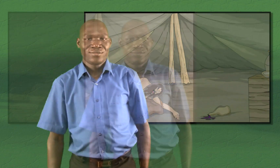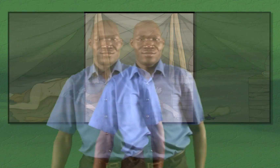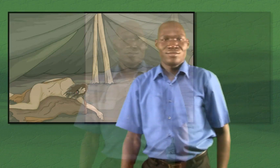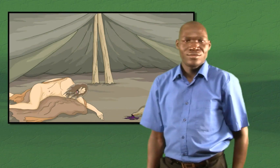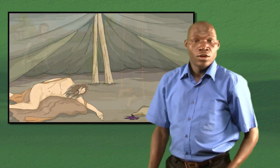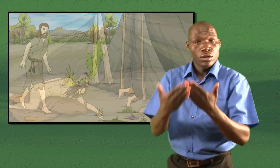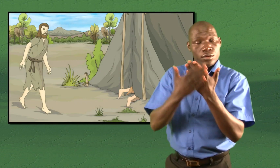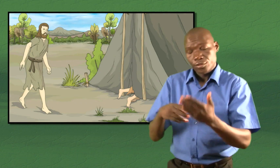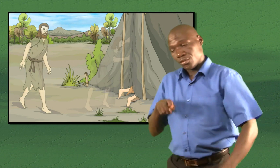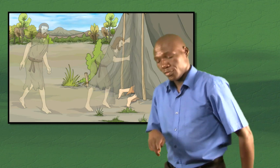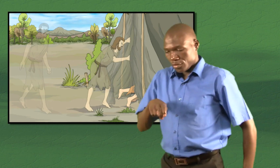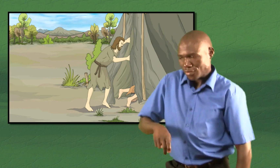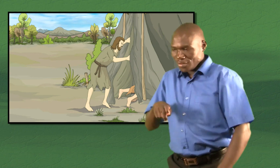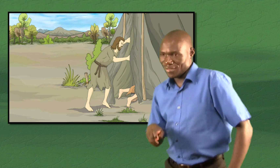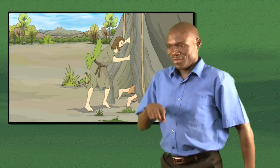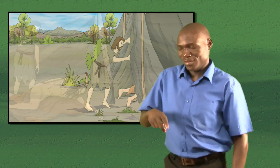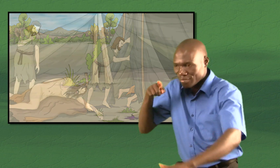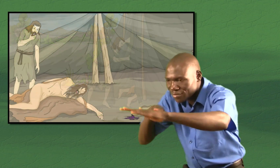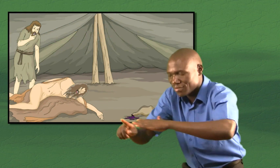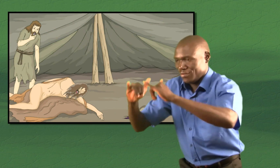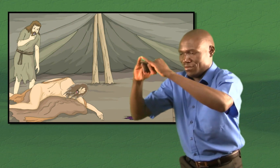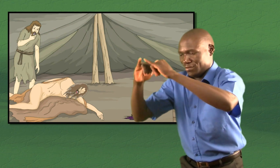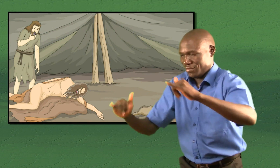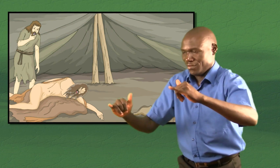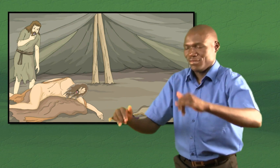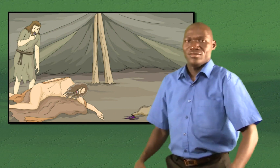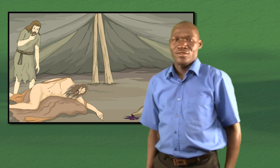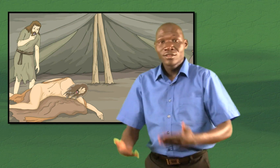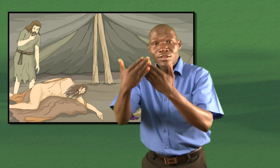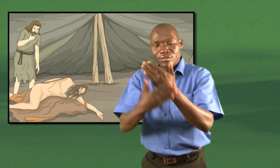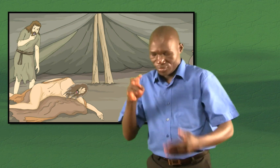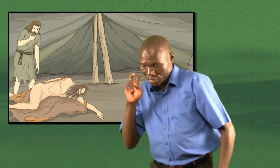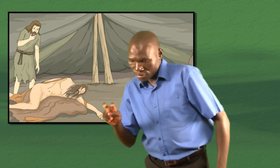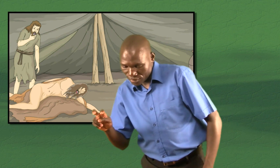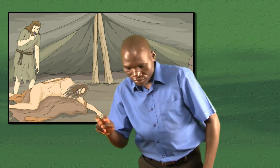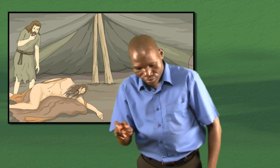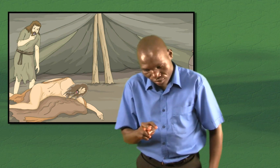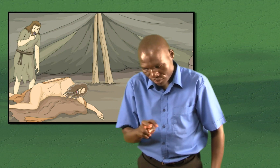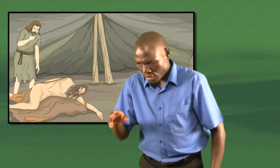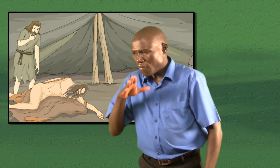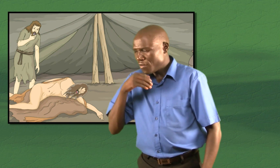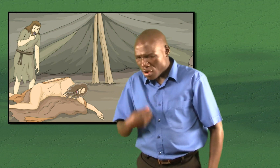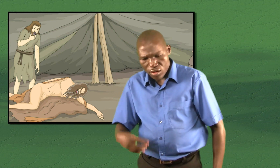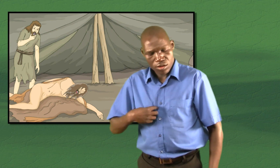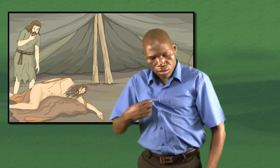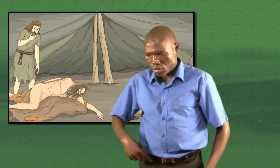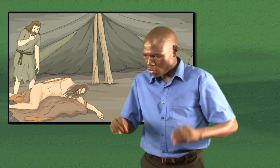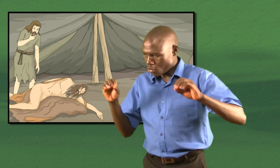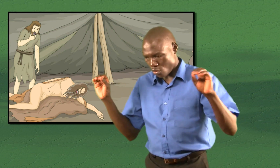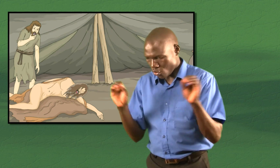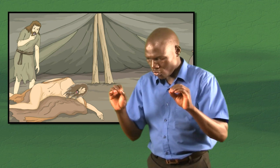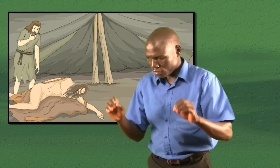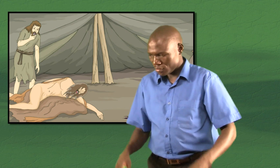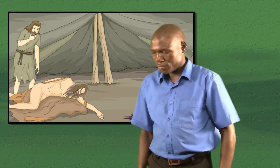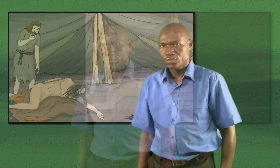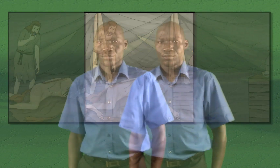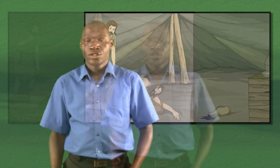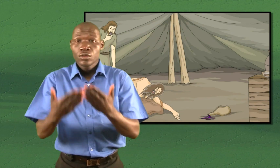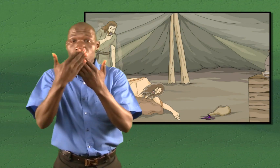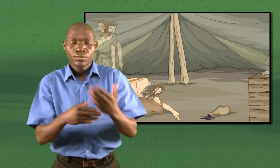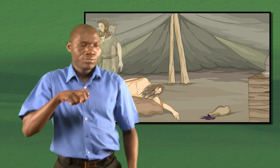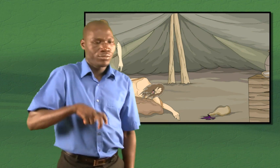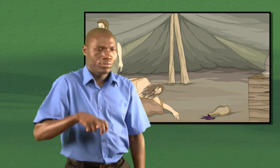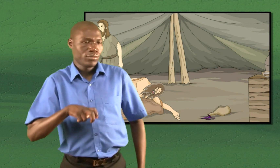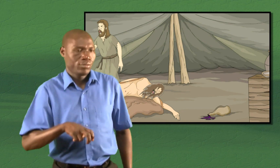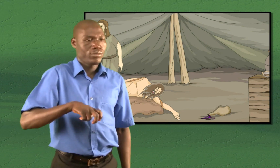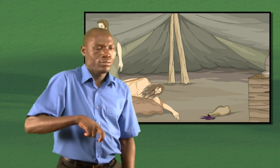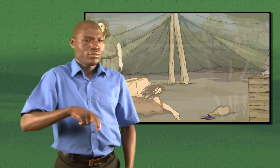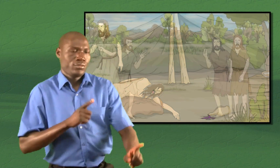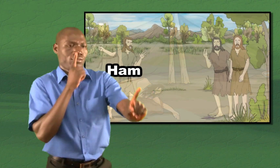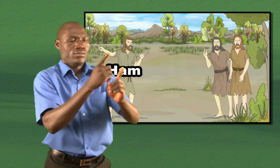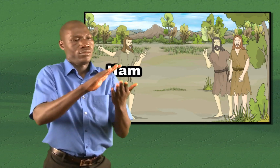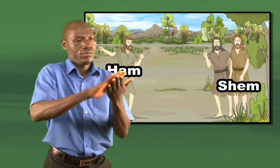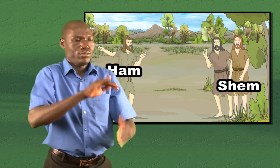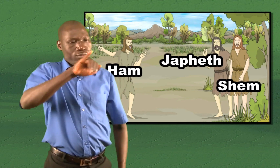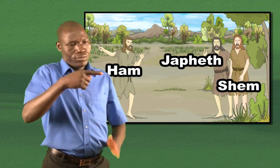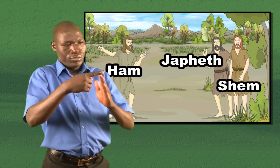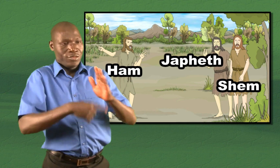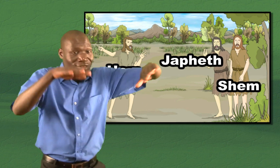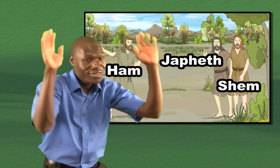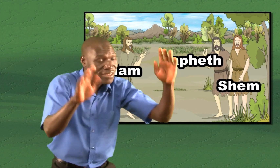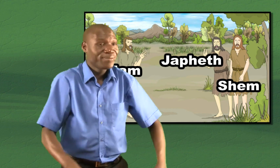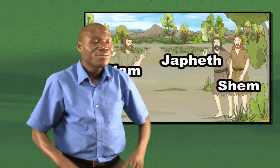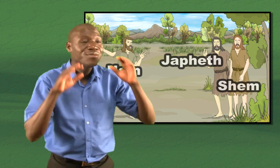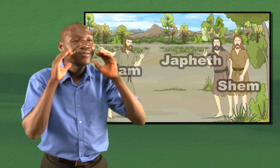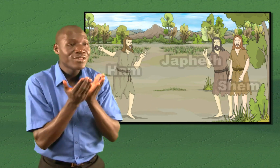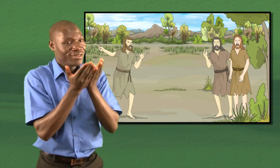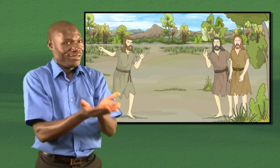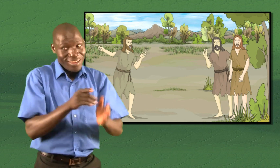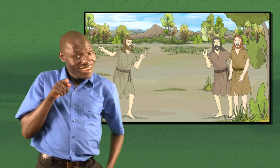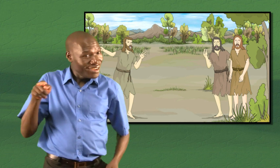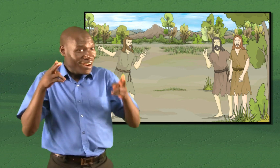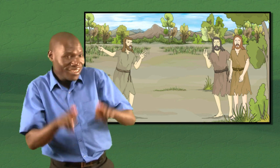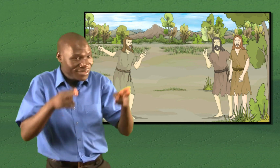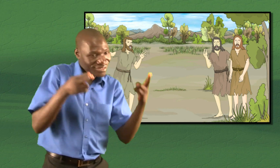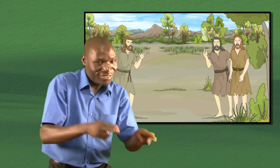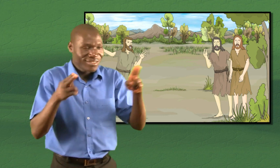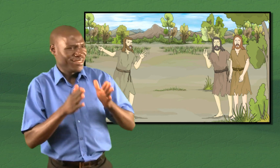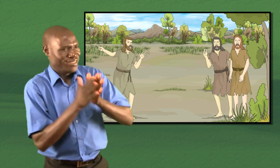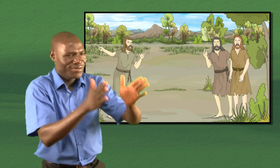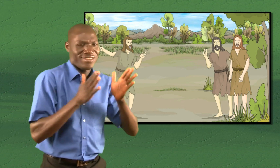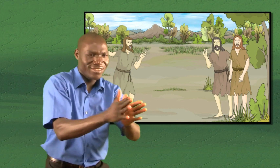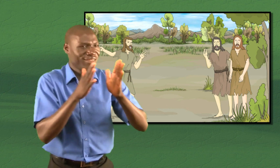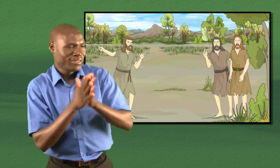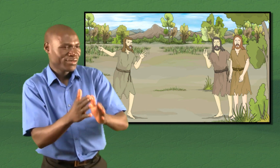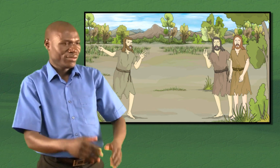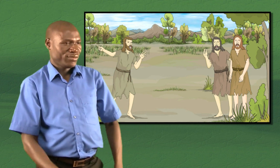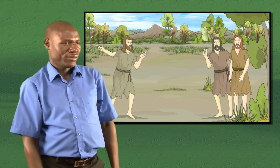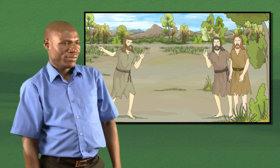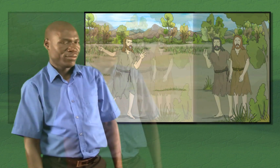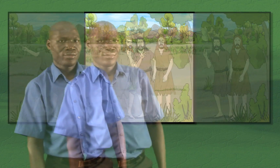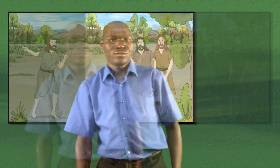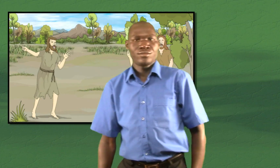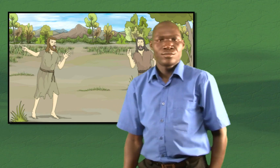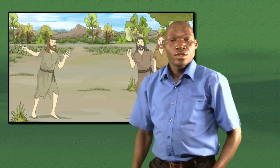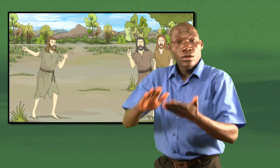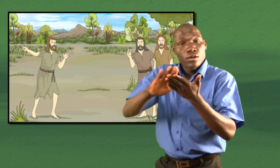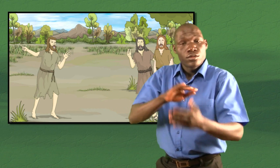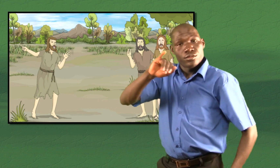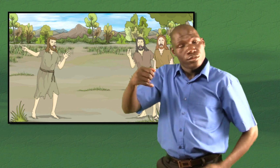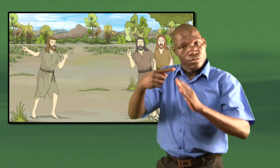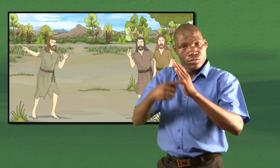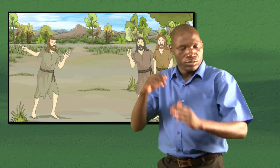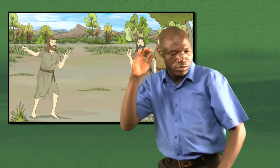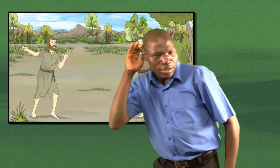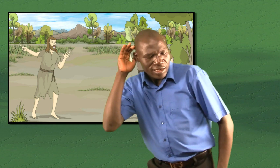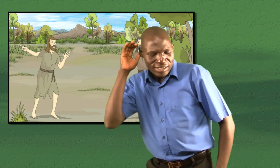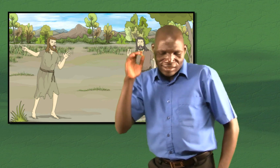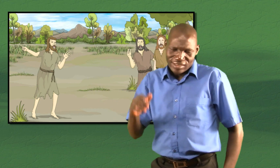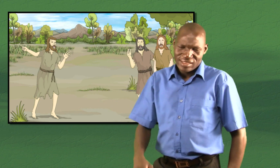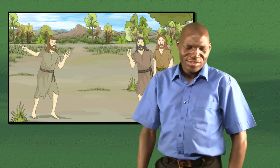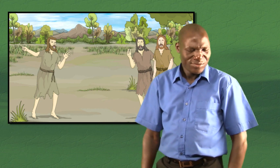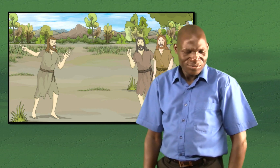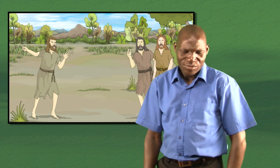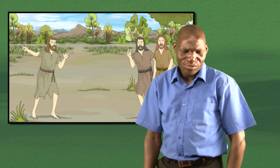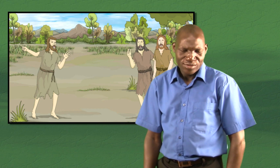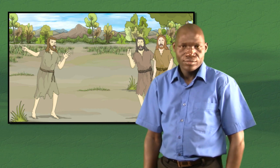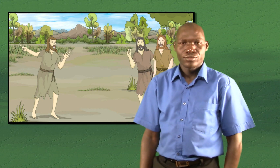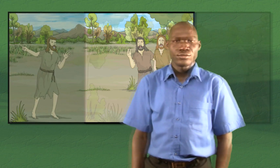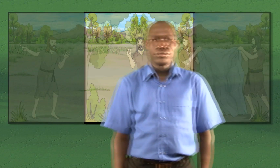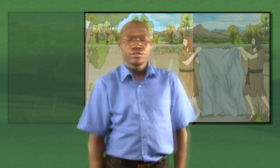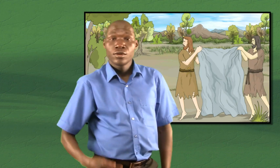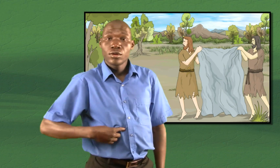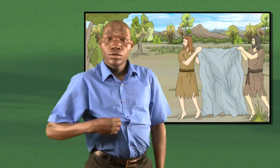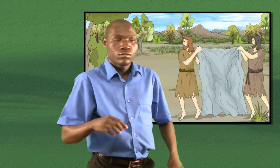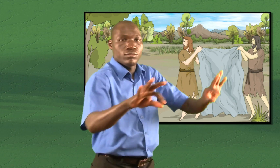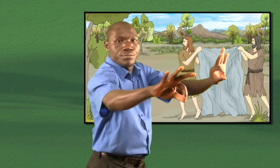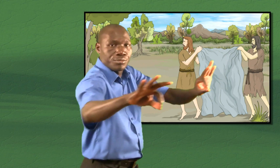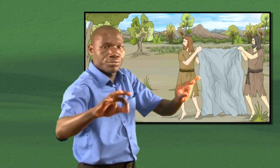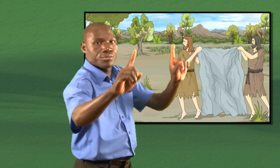And Ham, the father of Canaan, saw his father’s nakedness and told his two brothers outside.